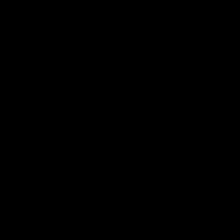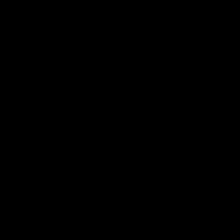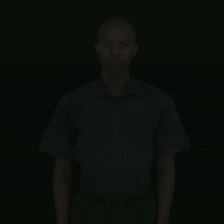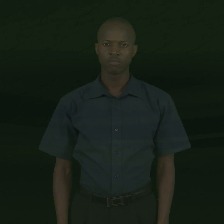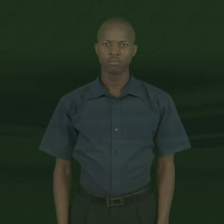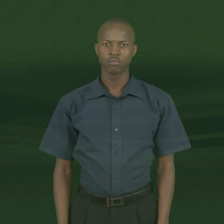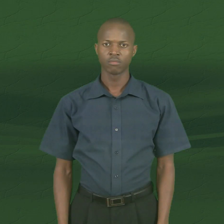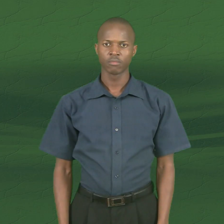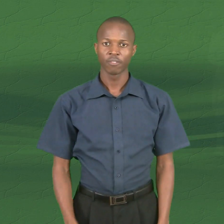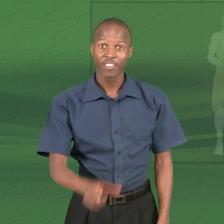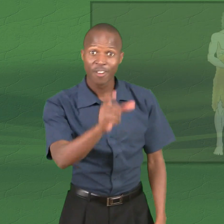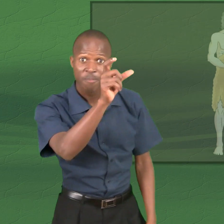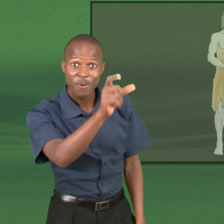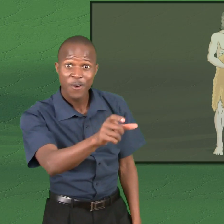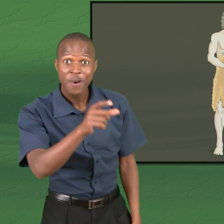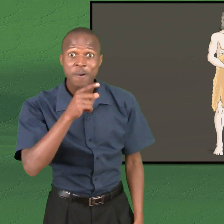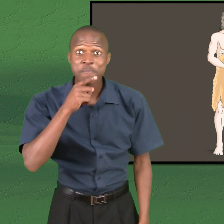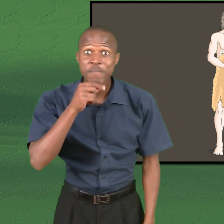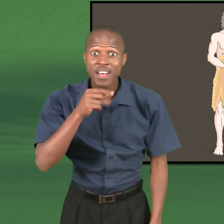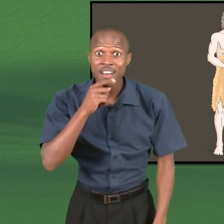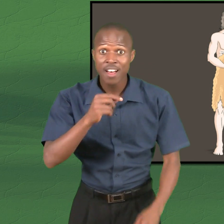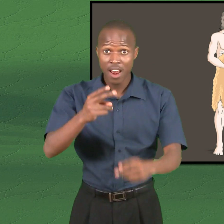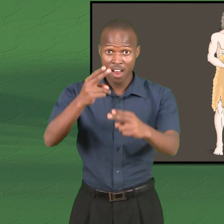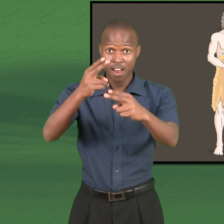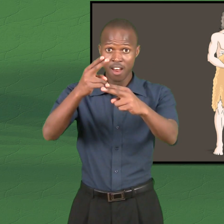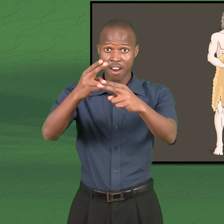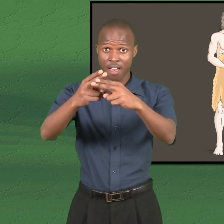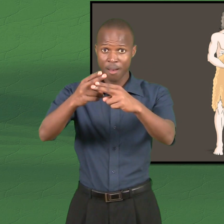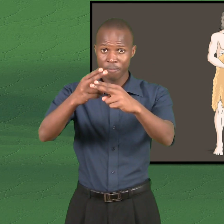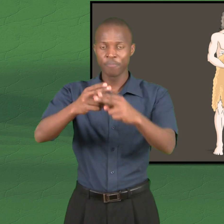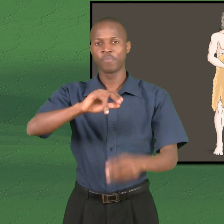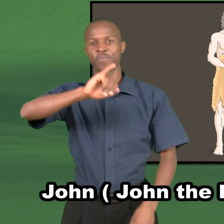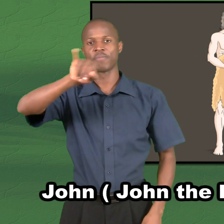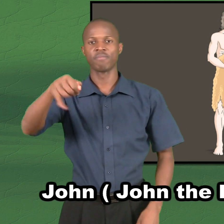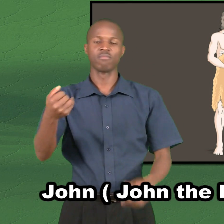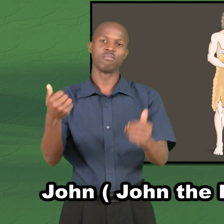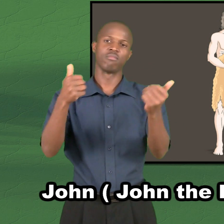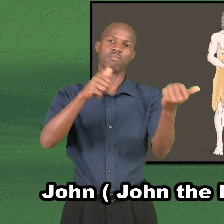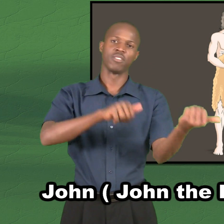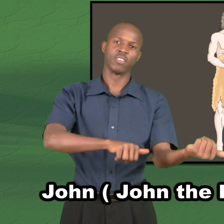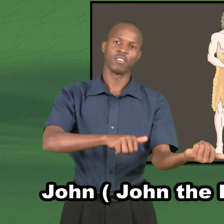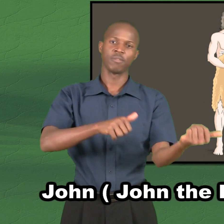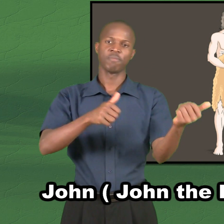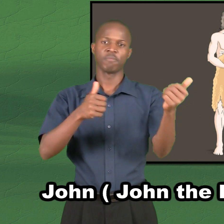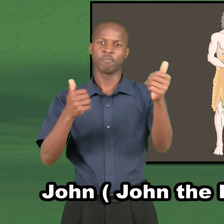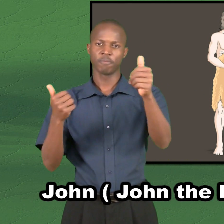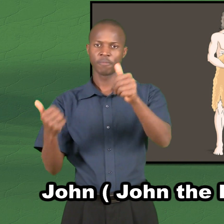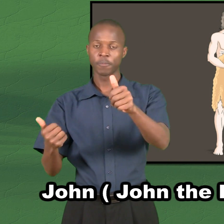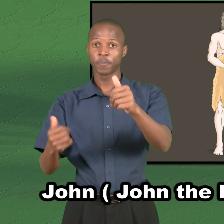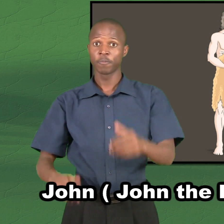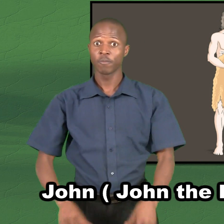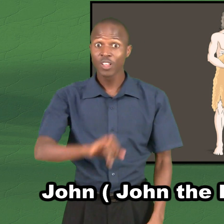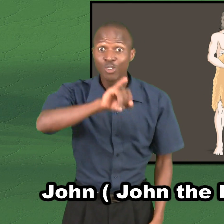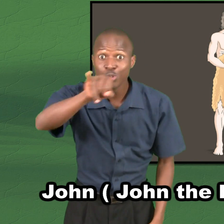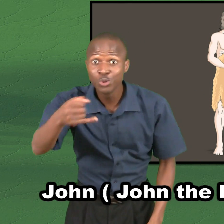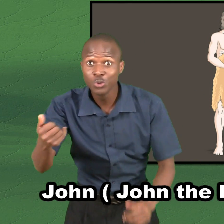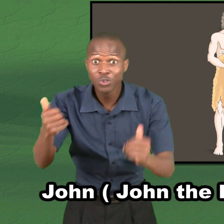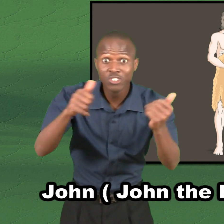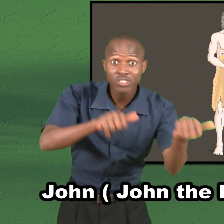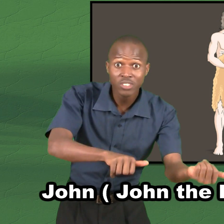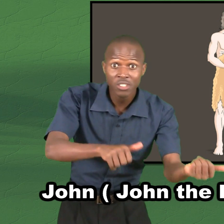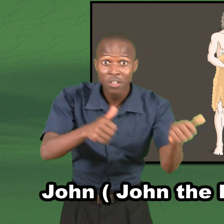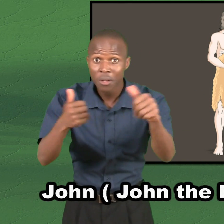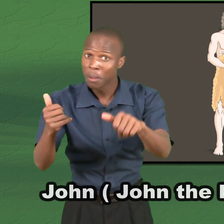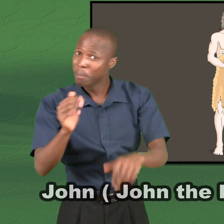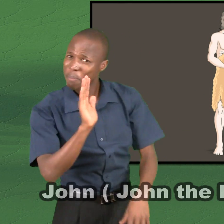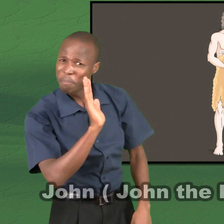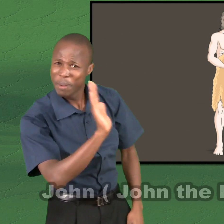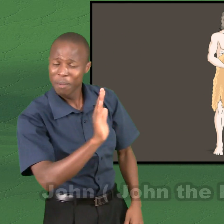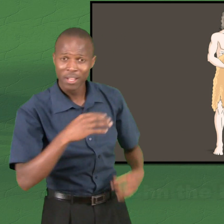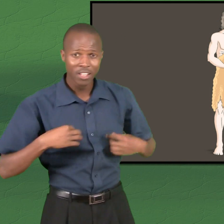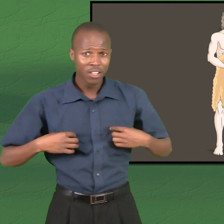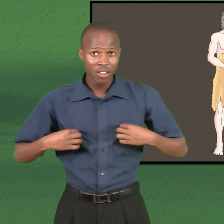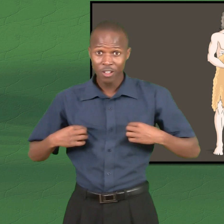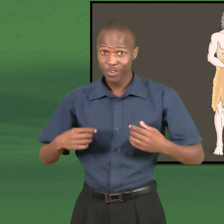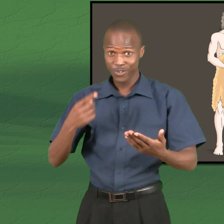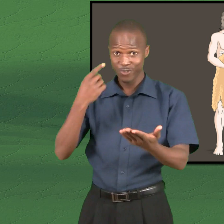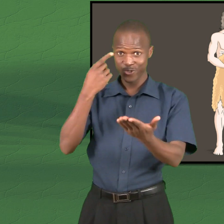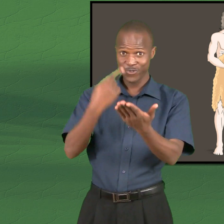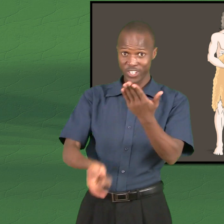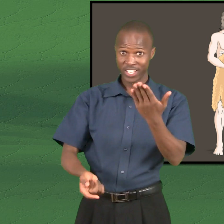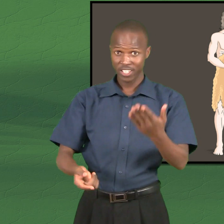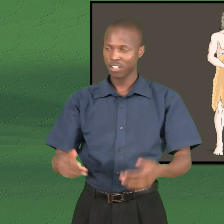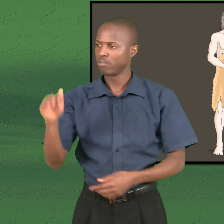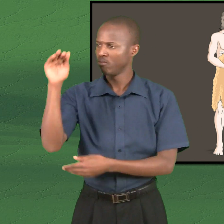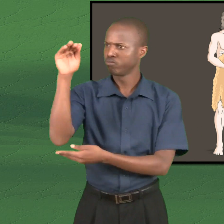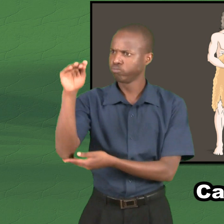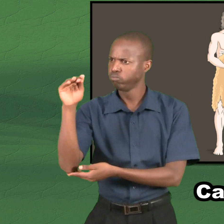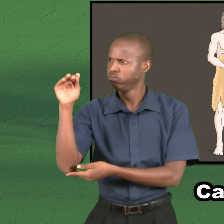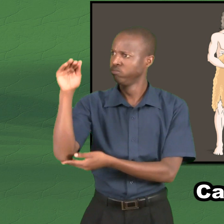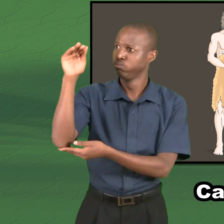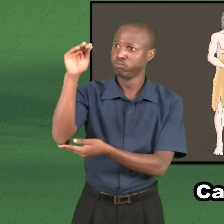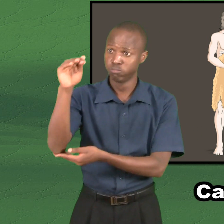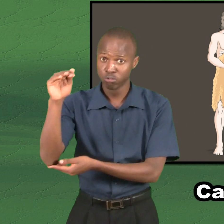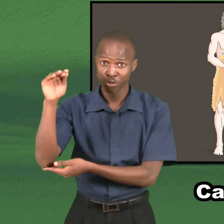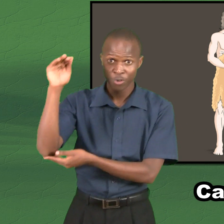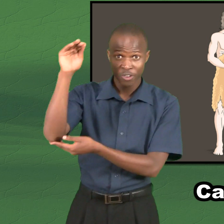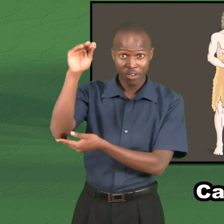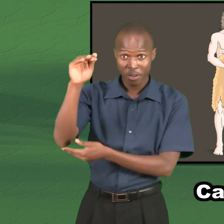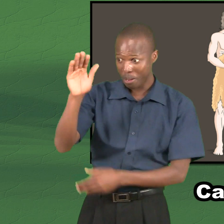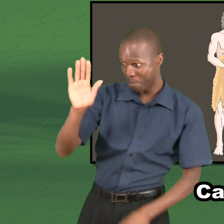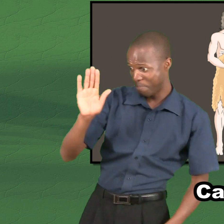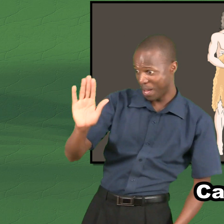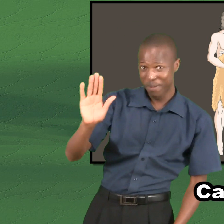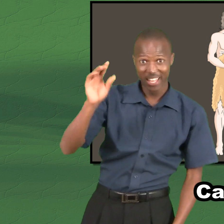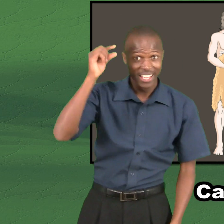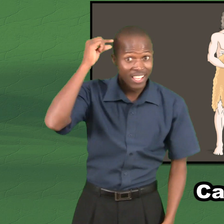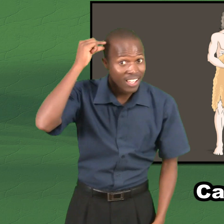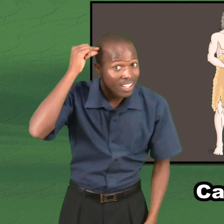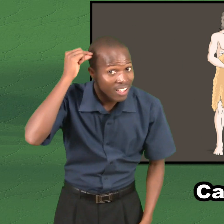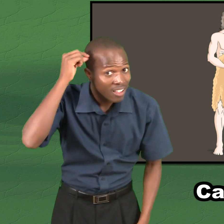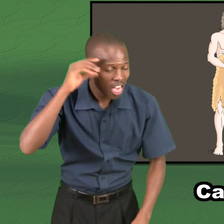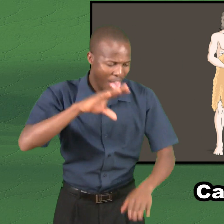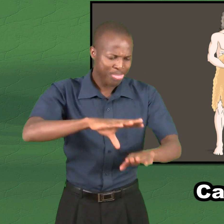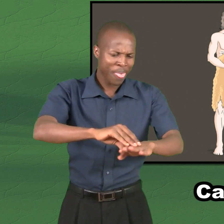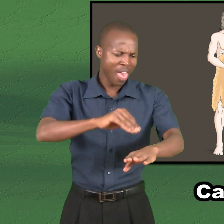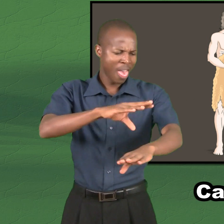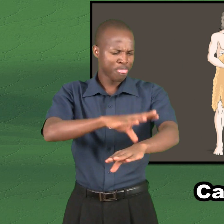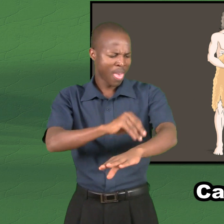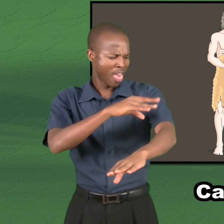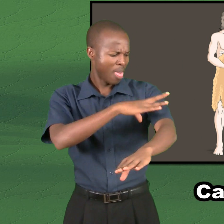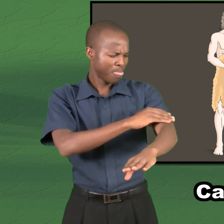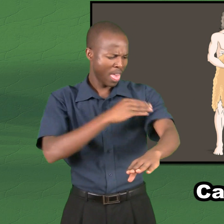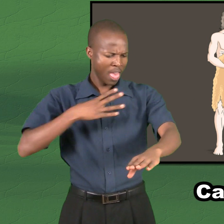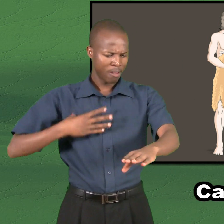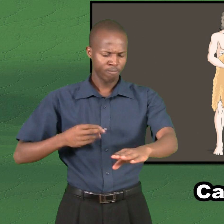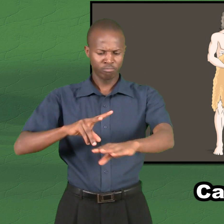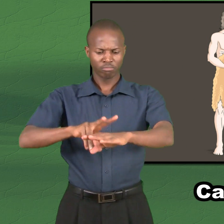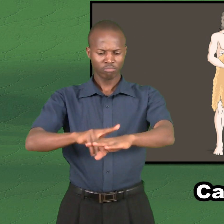In those days John the Baptist came, preaching in the wilderness of Judea and saying, “Repent, for the kingdom of heaven is near.”